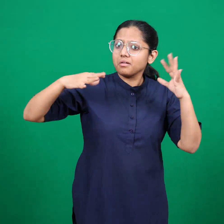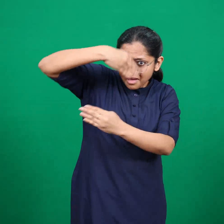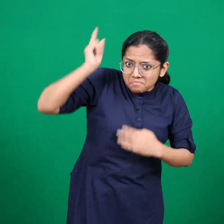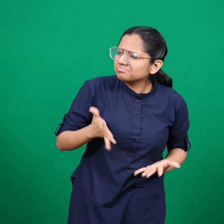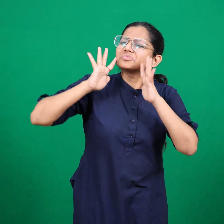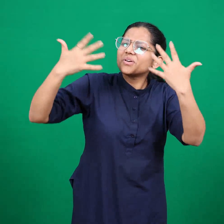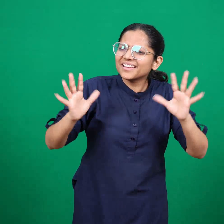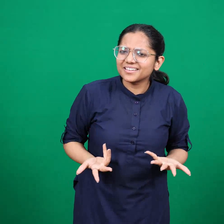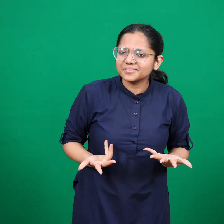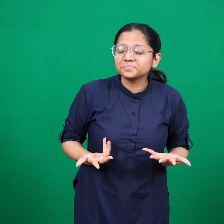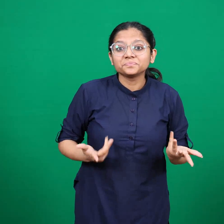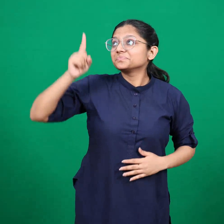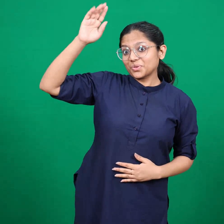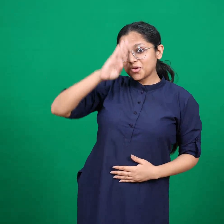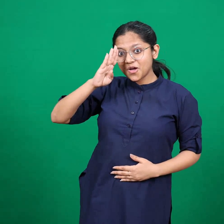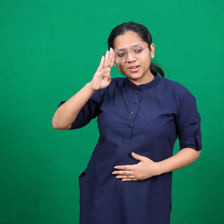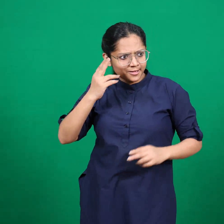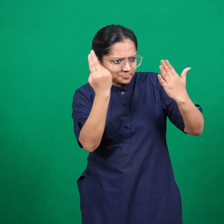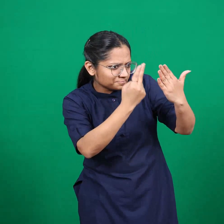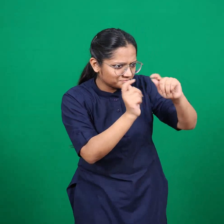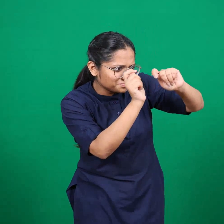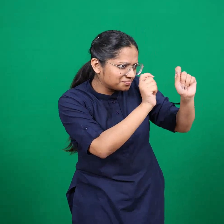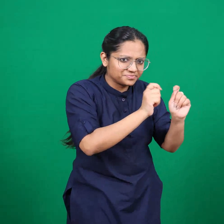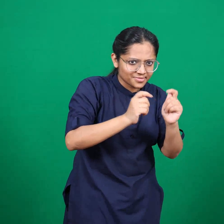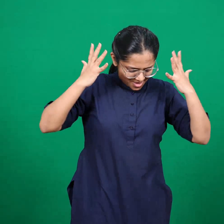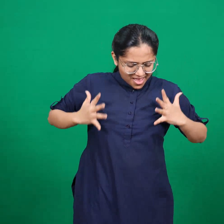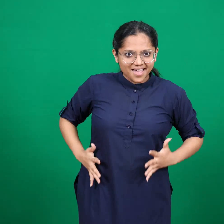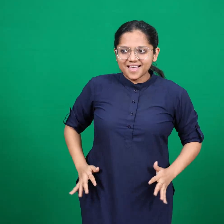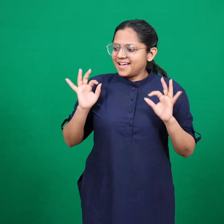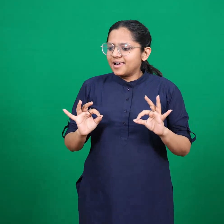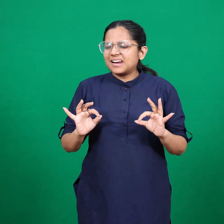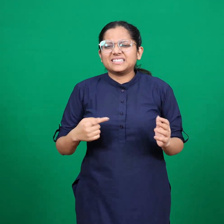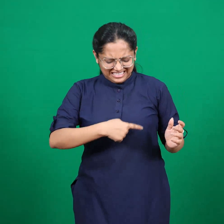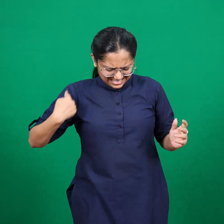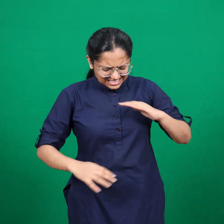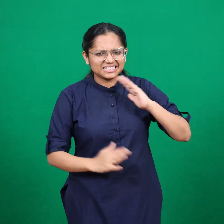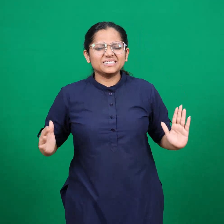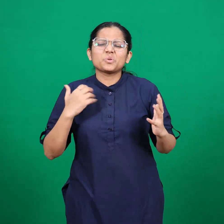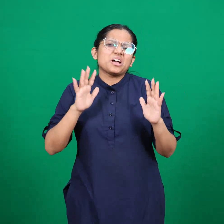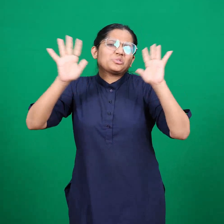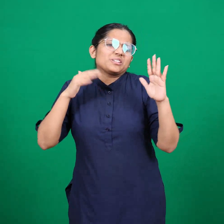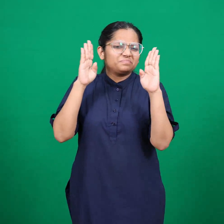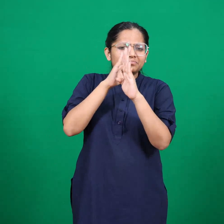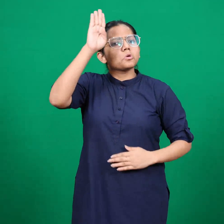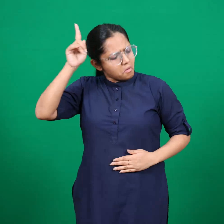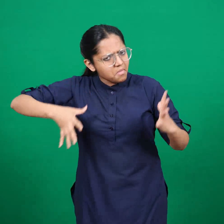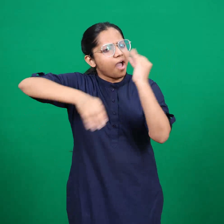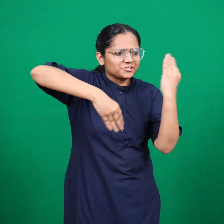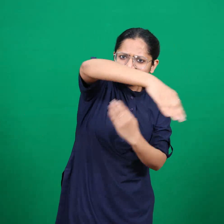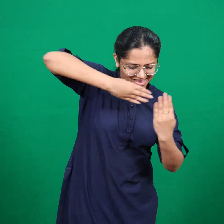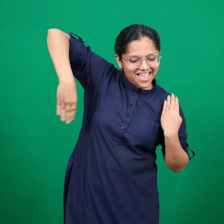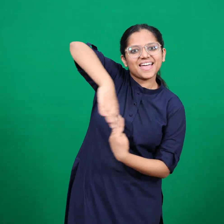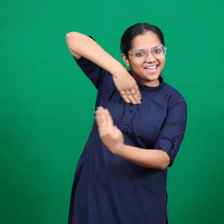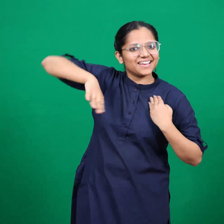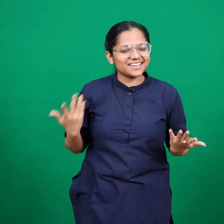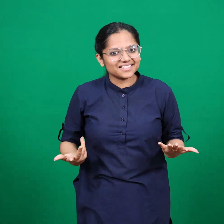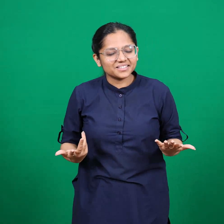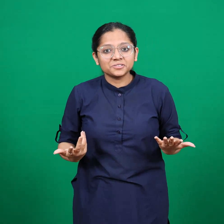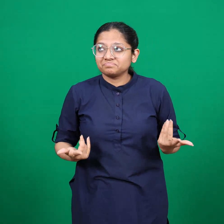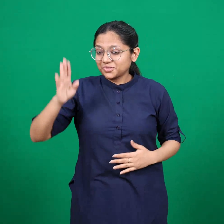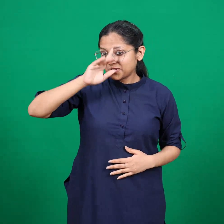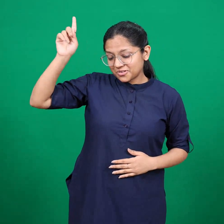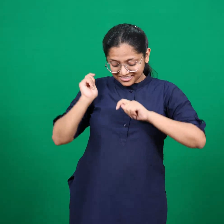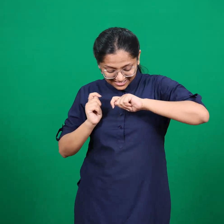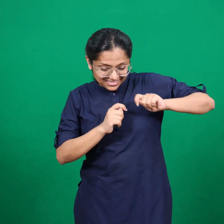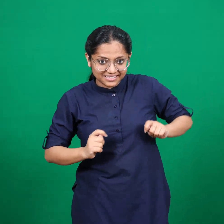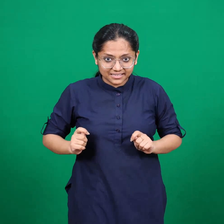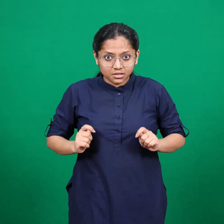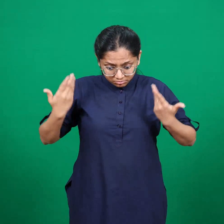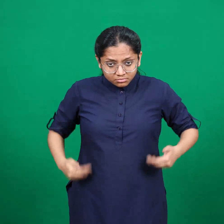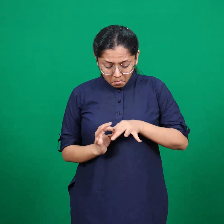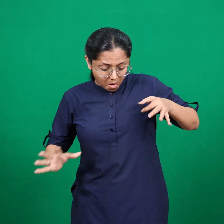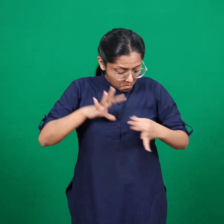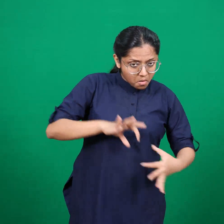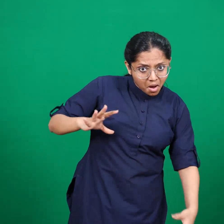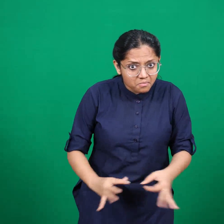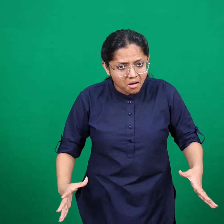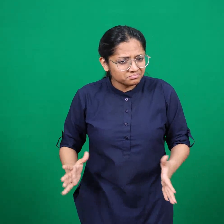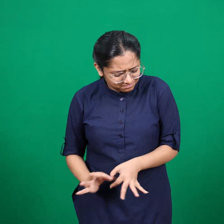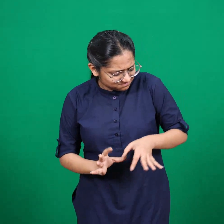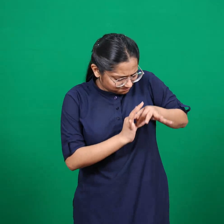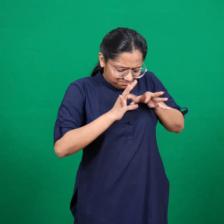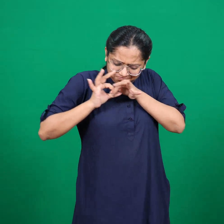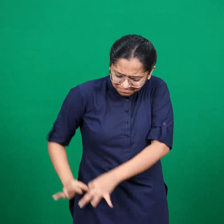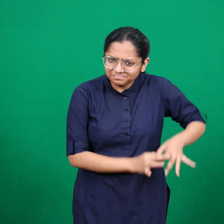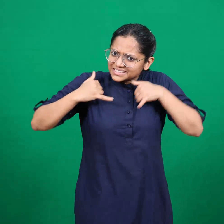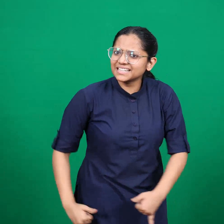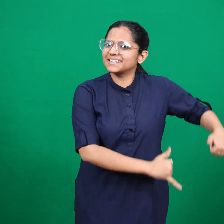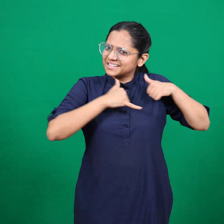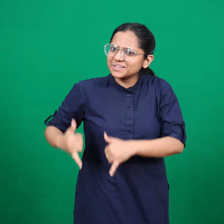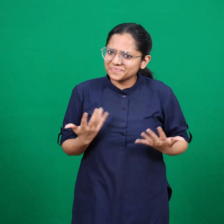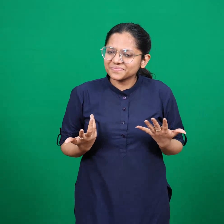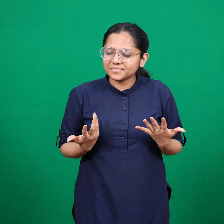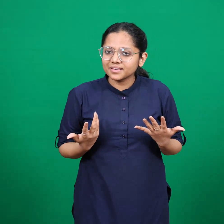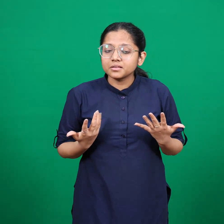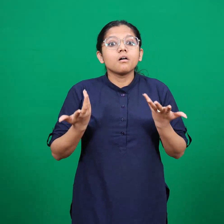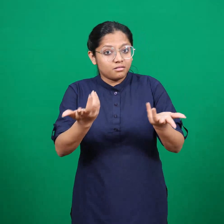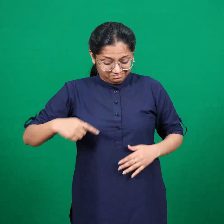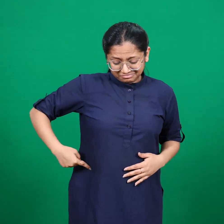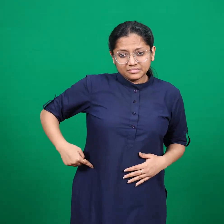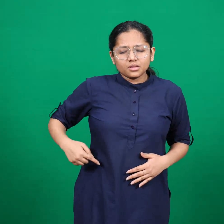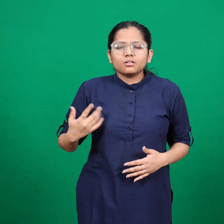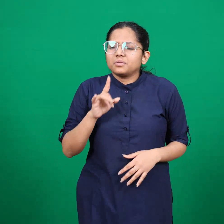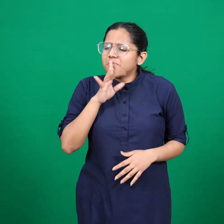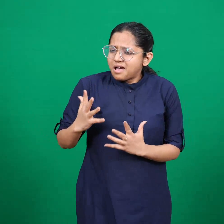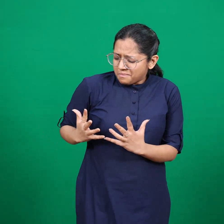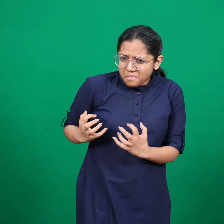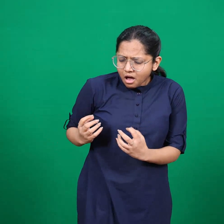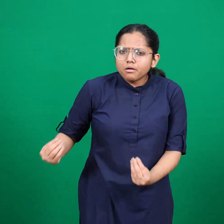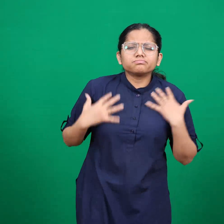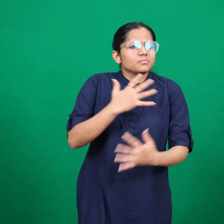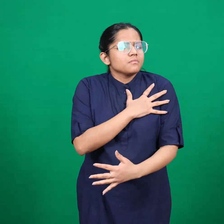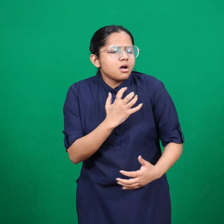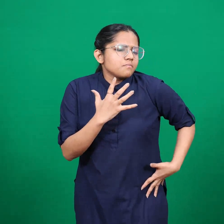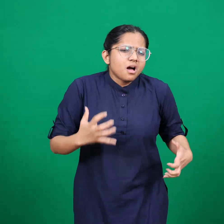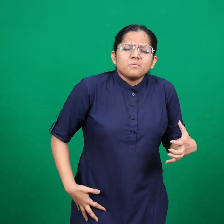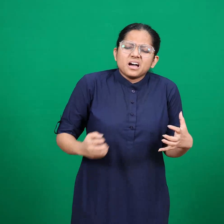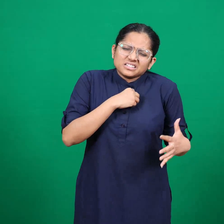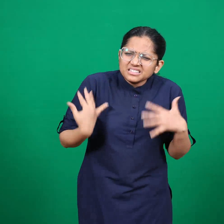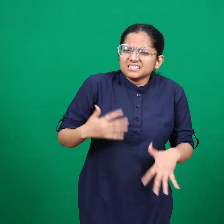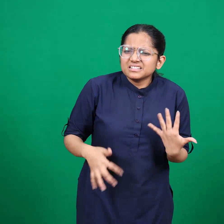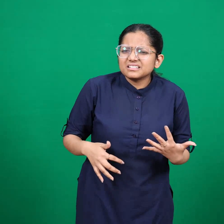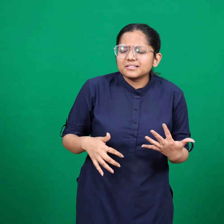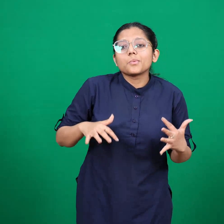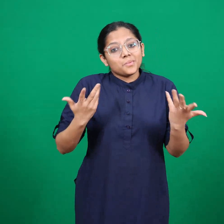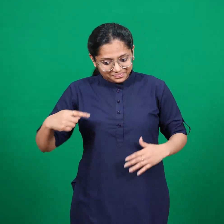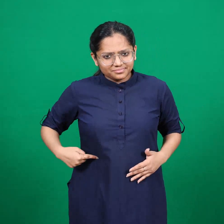But God has composed the body and has given greater honor to the parts that lacked it, so that there should be no division in the body, but that its members should have mutual concern for one another.